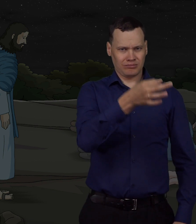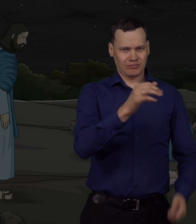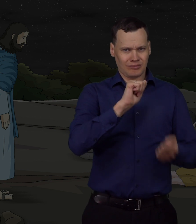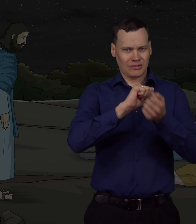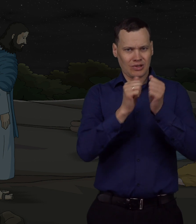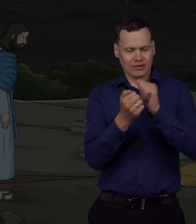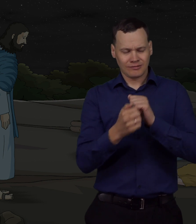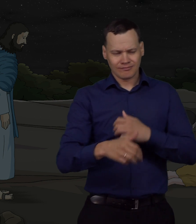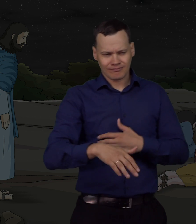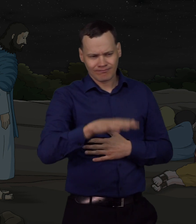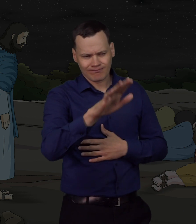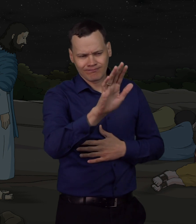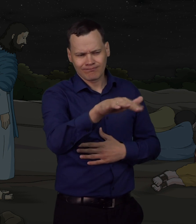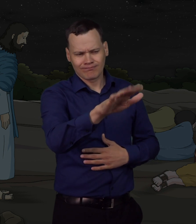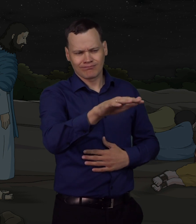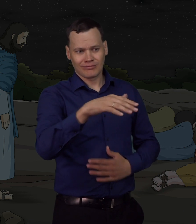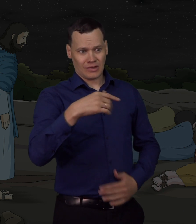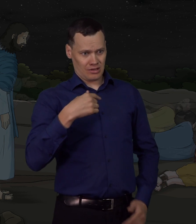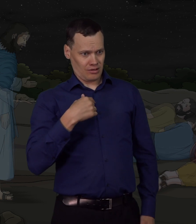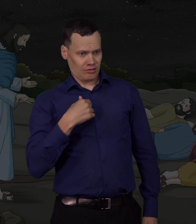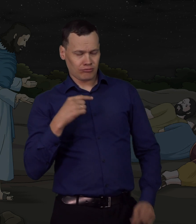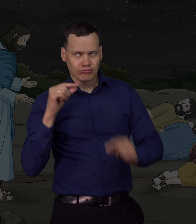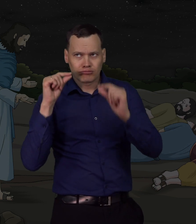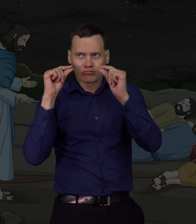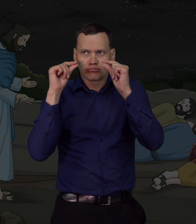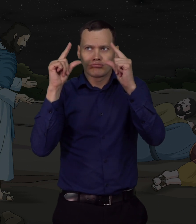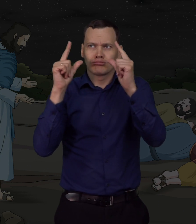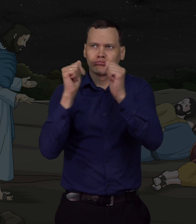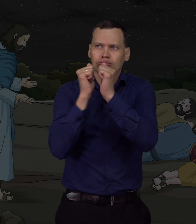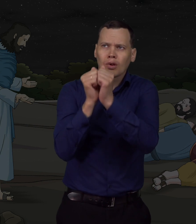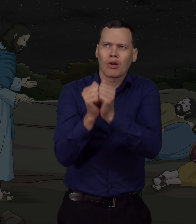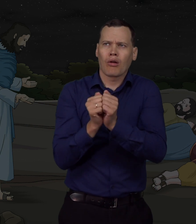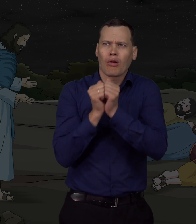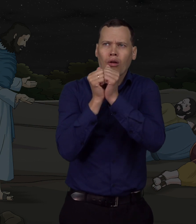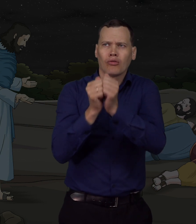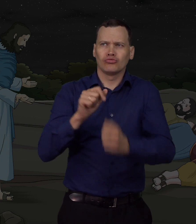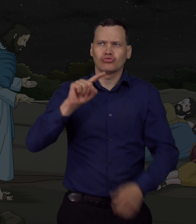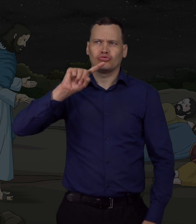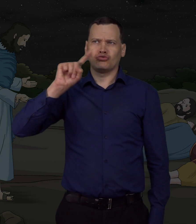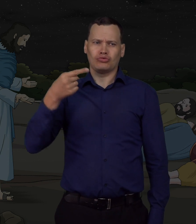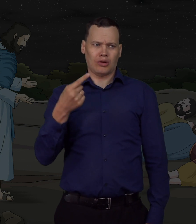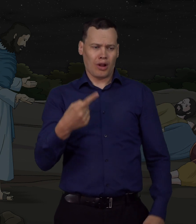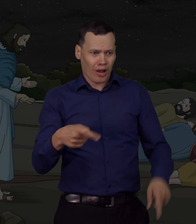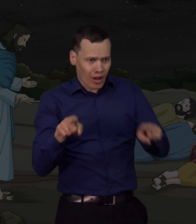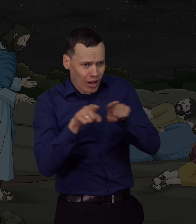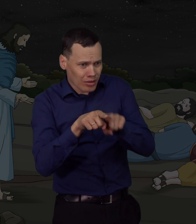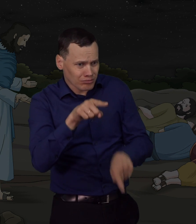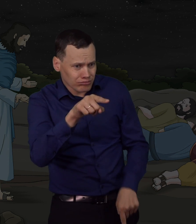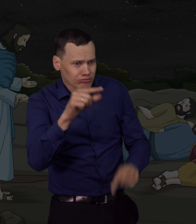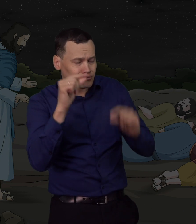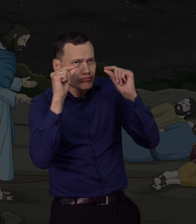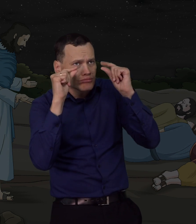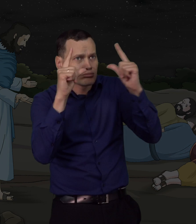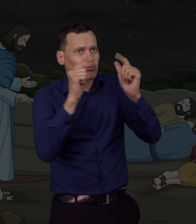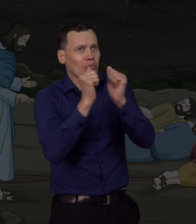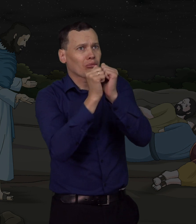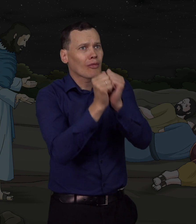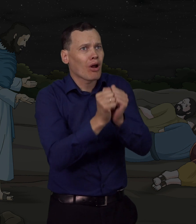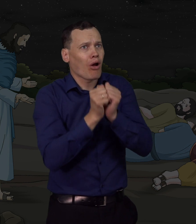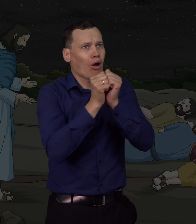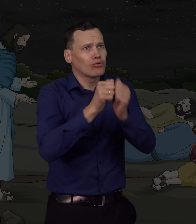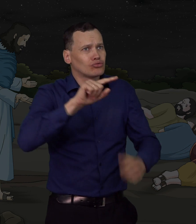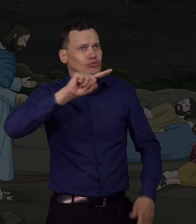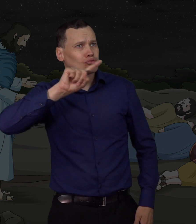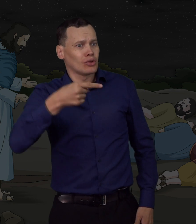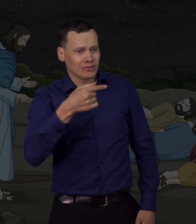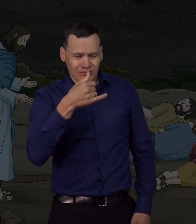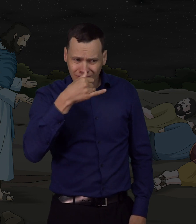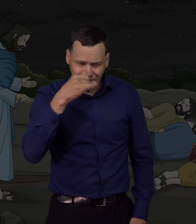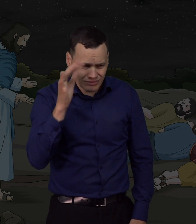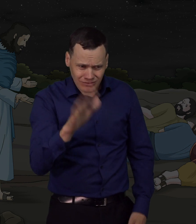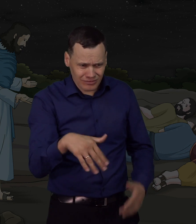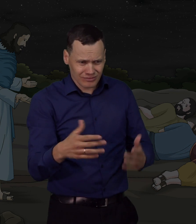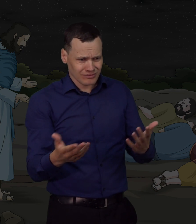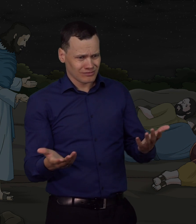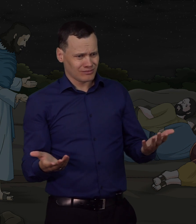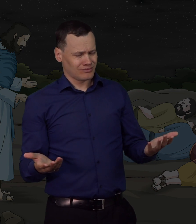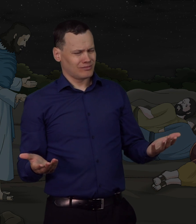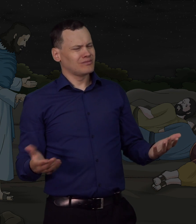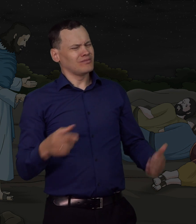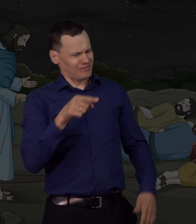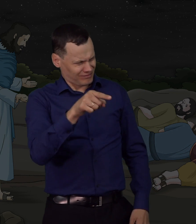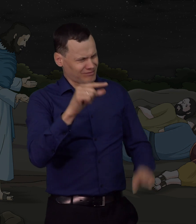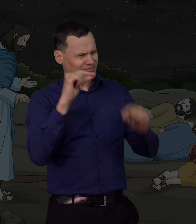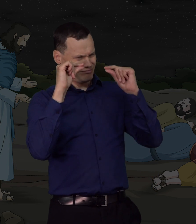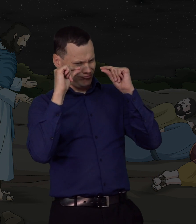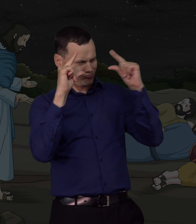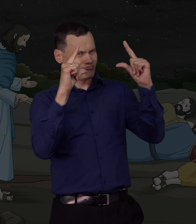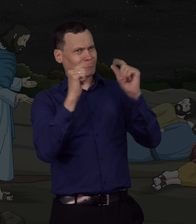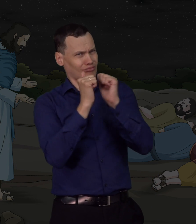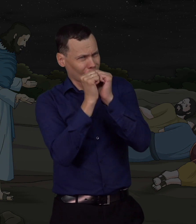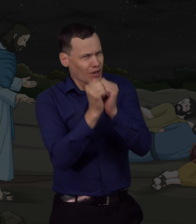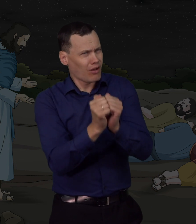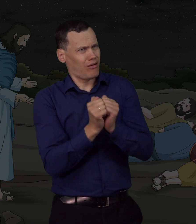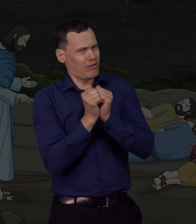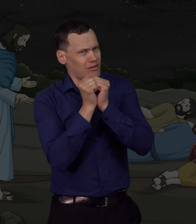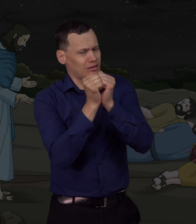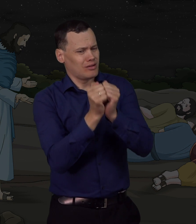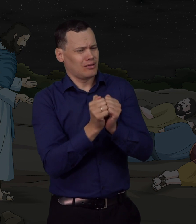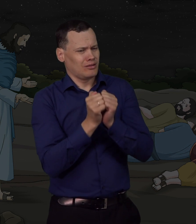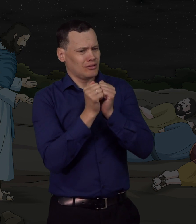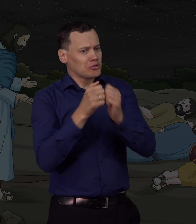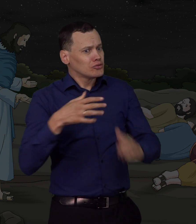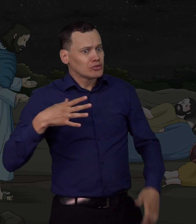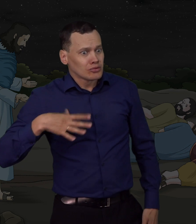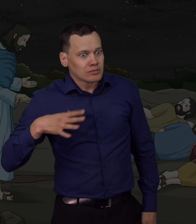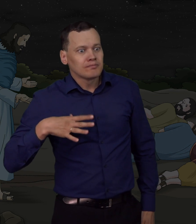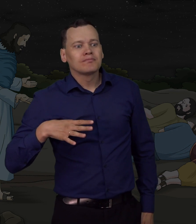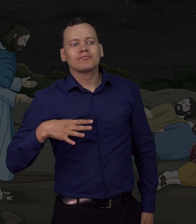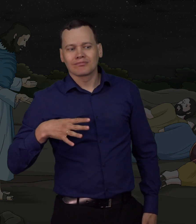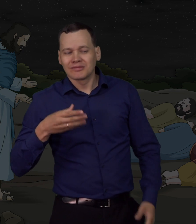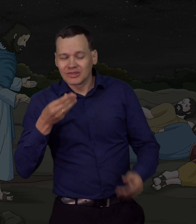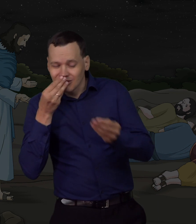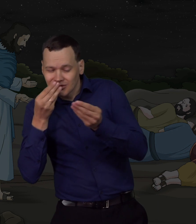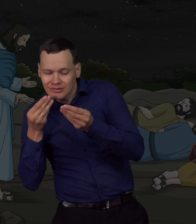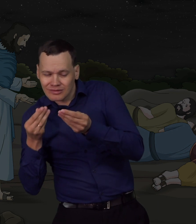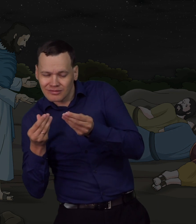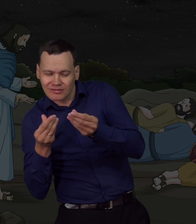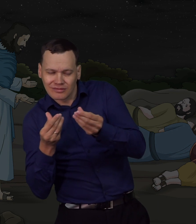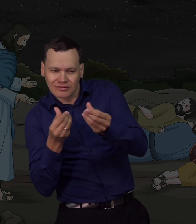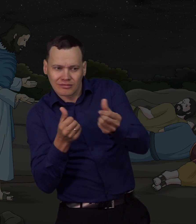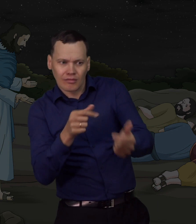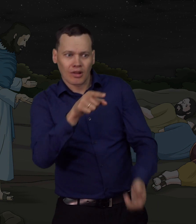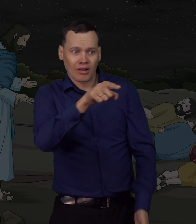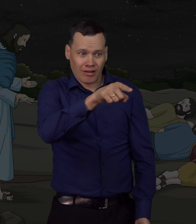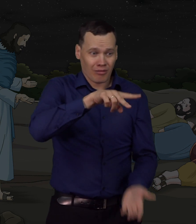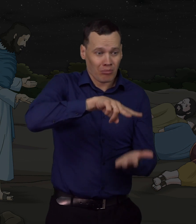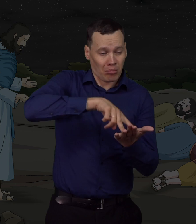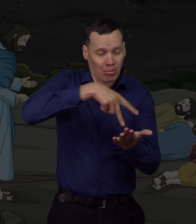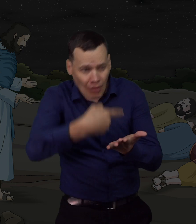“Were you not able to keep watch with Me for one hour?” He asked Peter.